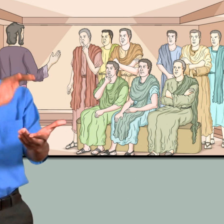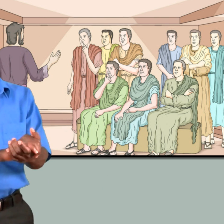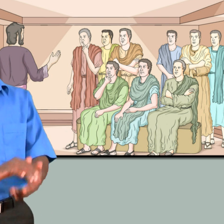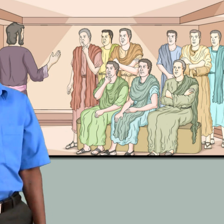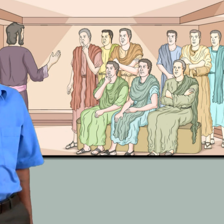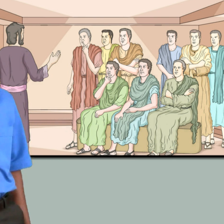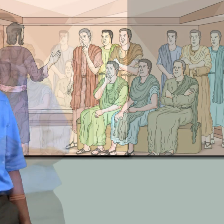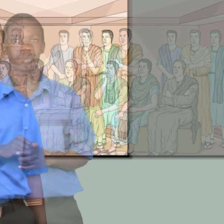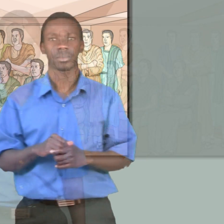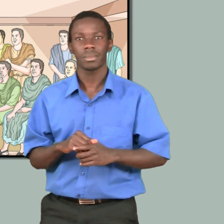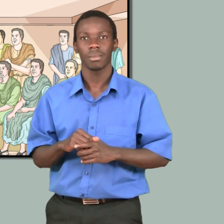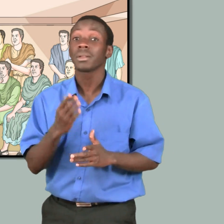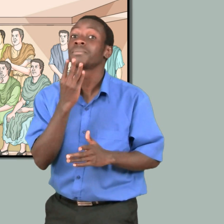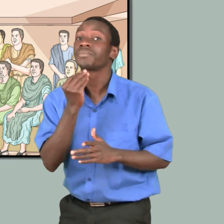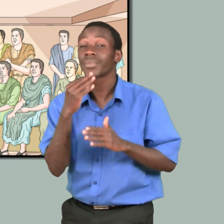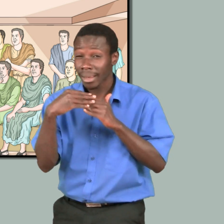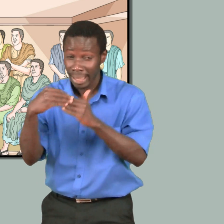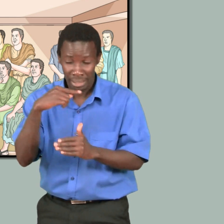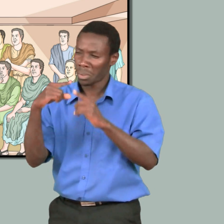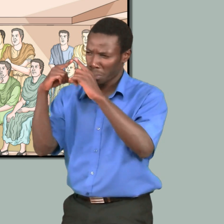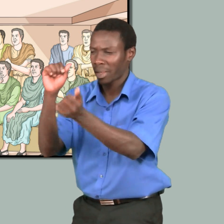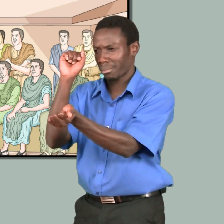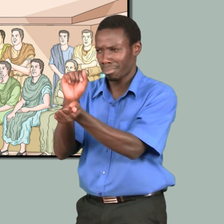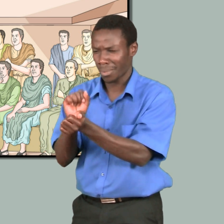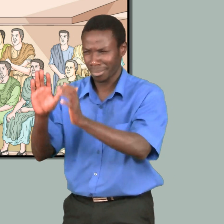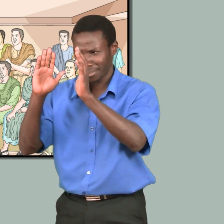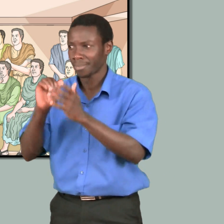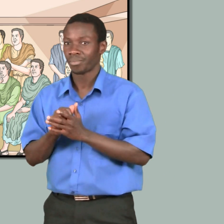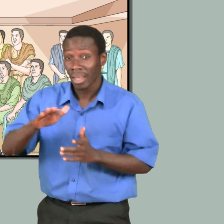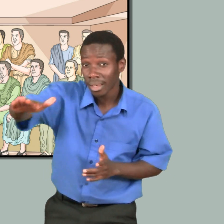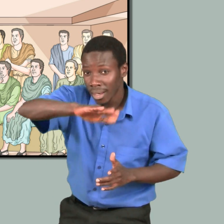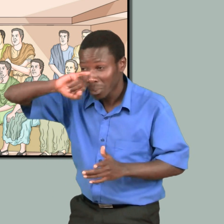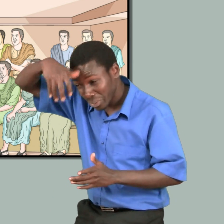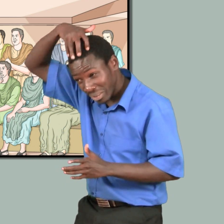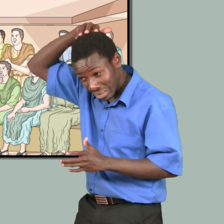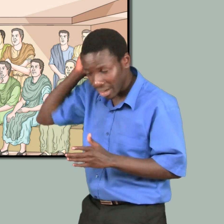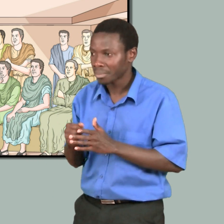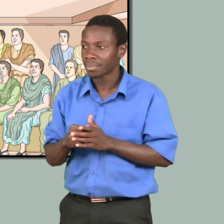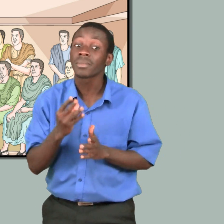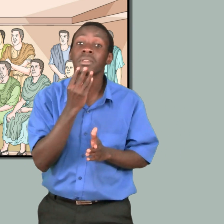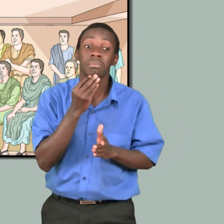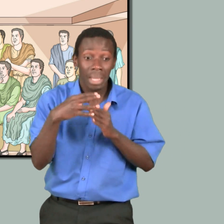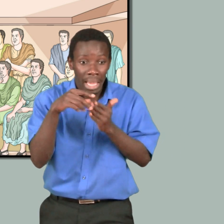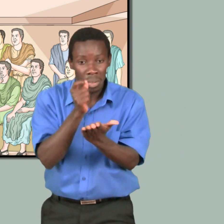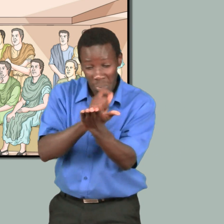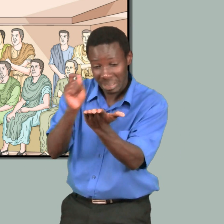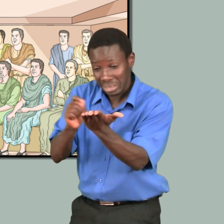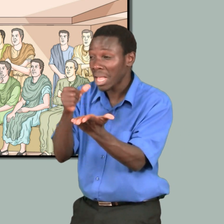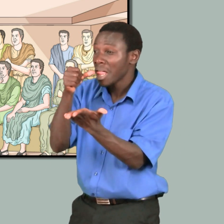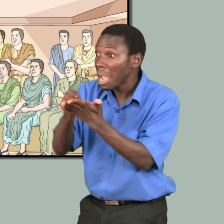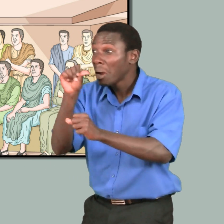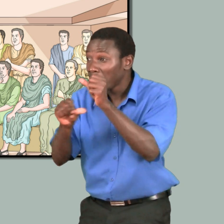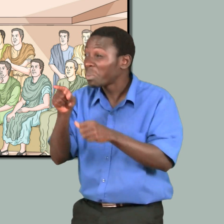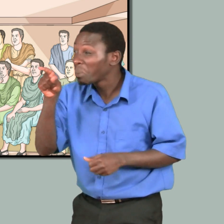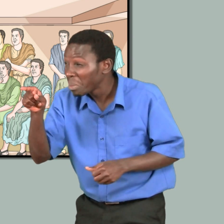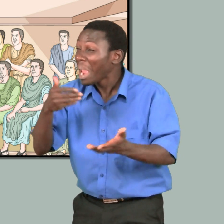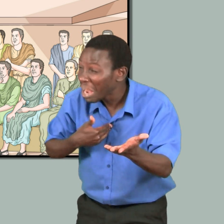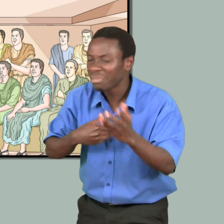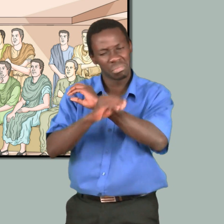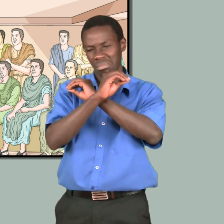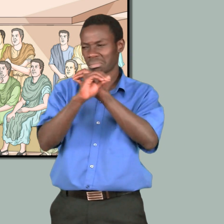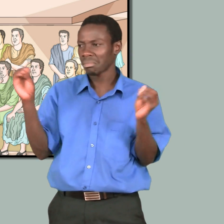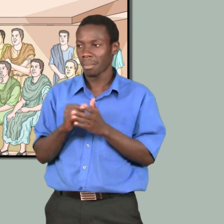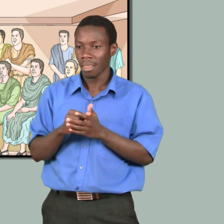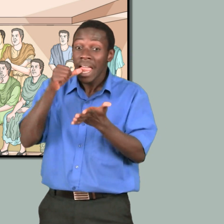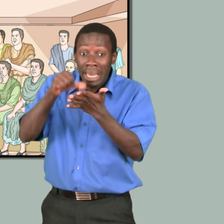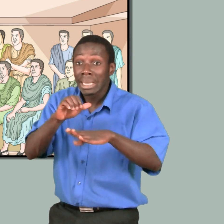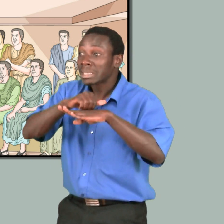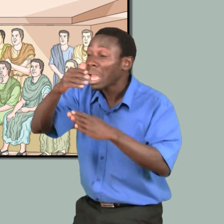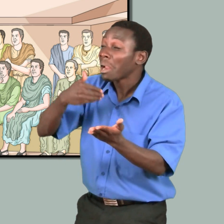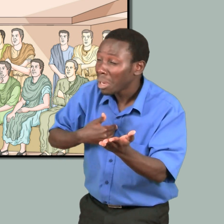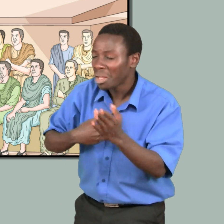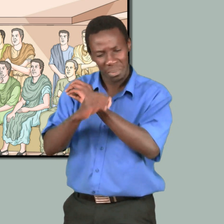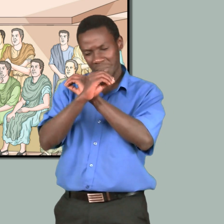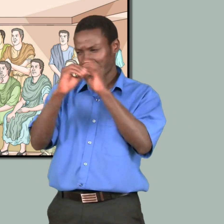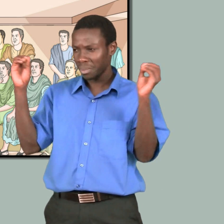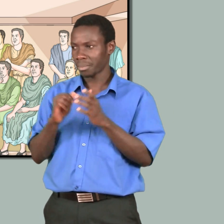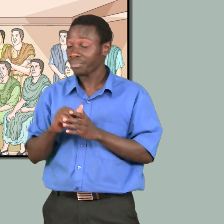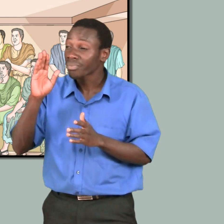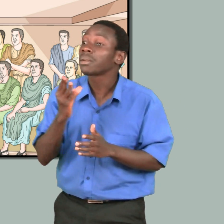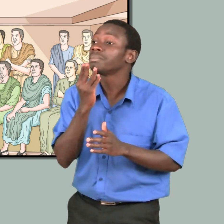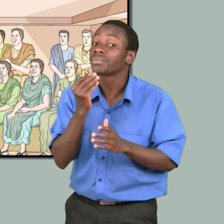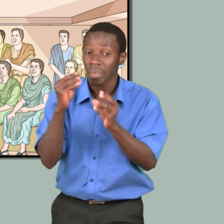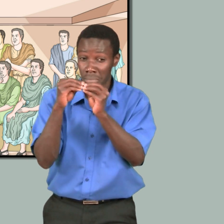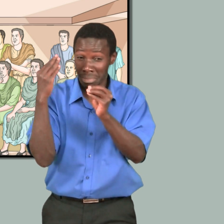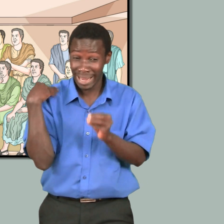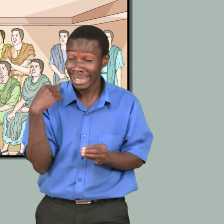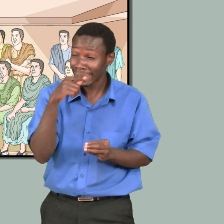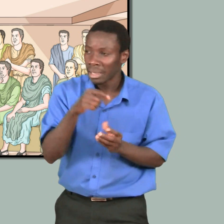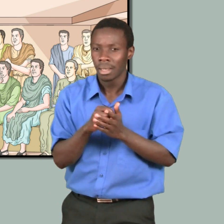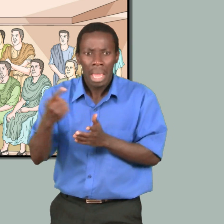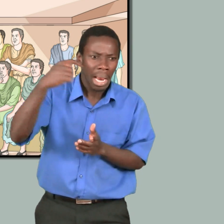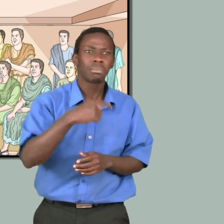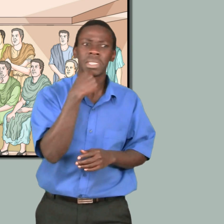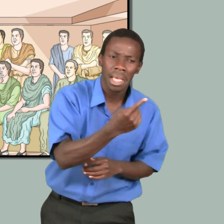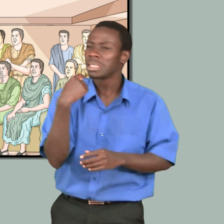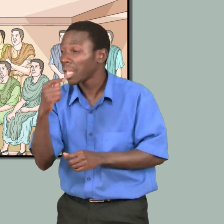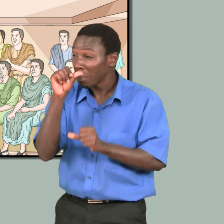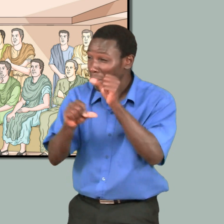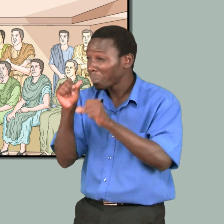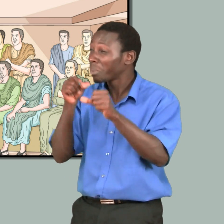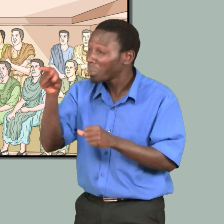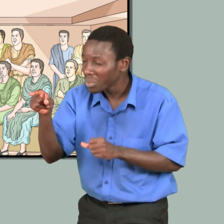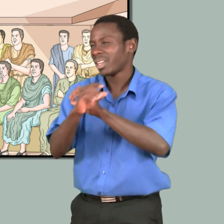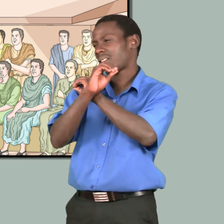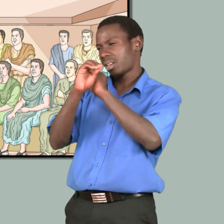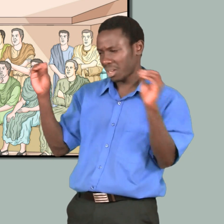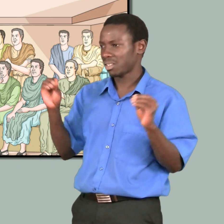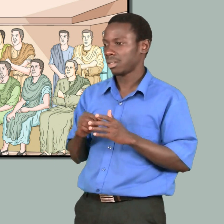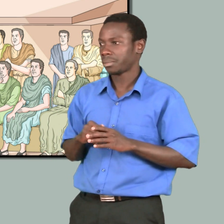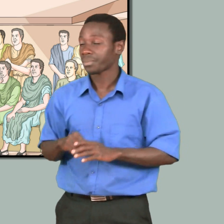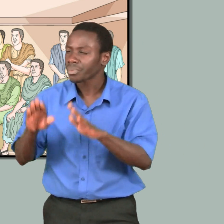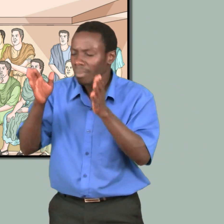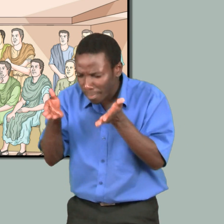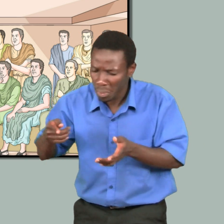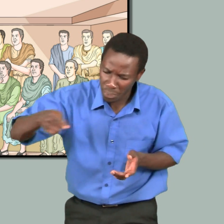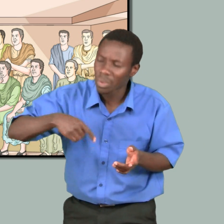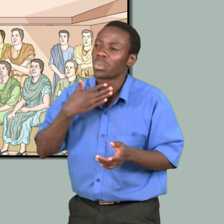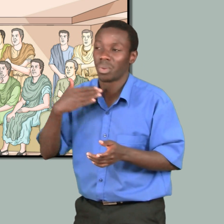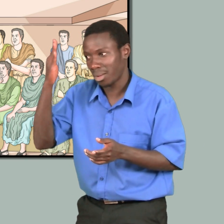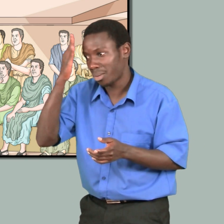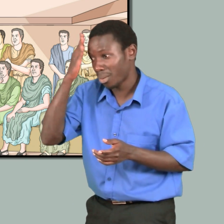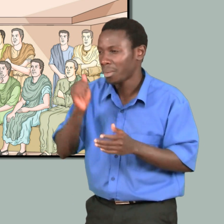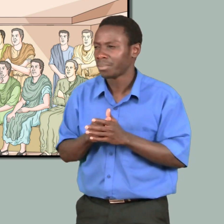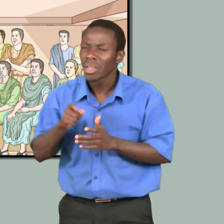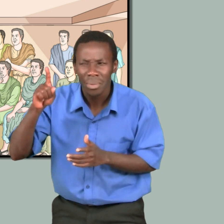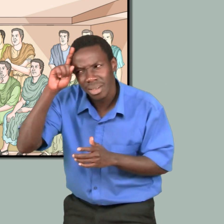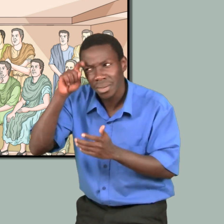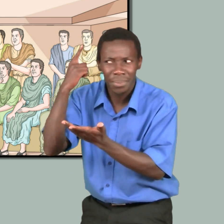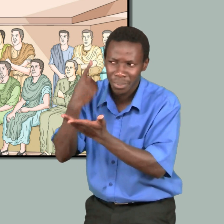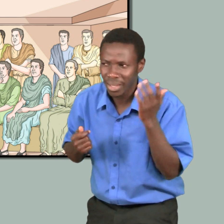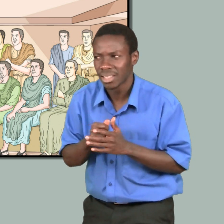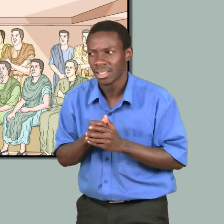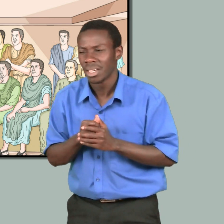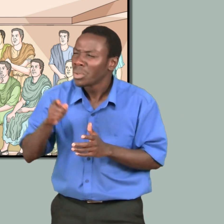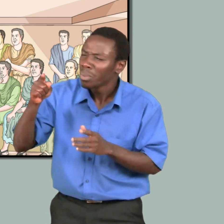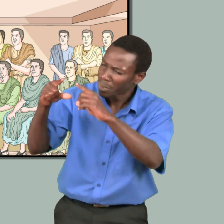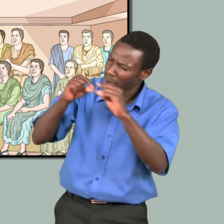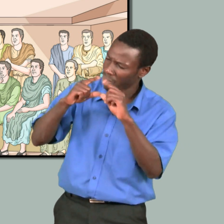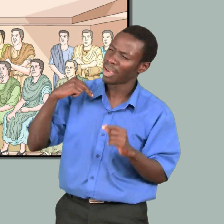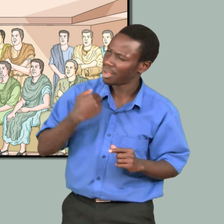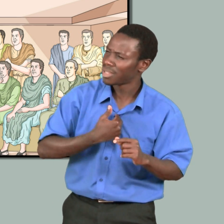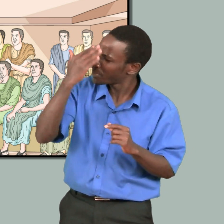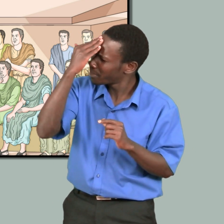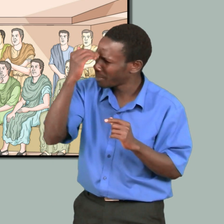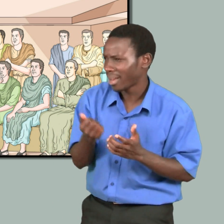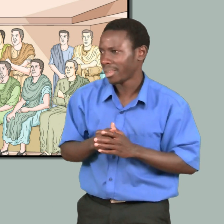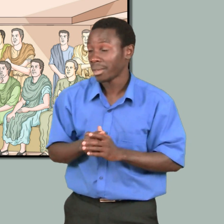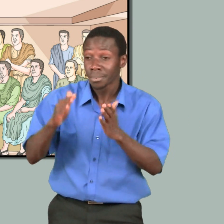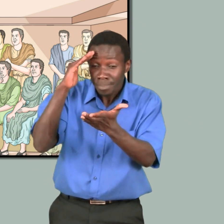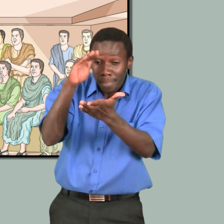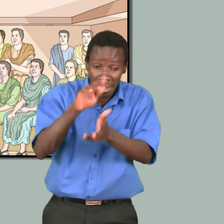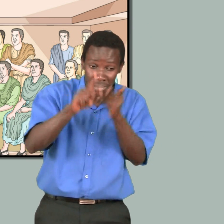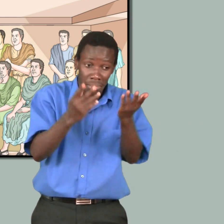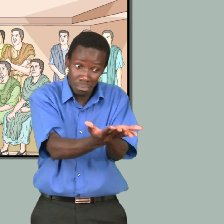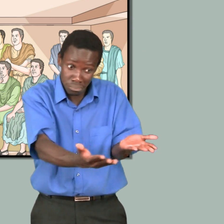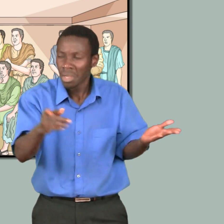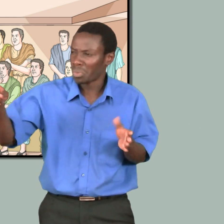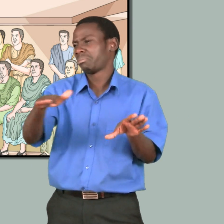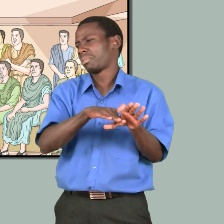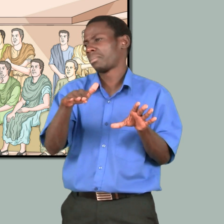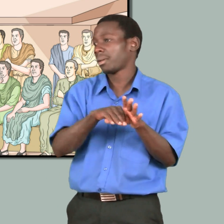The leaders replied, “We have not received any letters about you from Judea, nor have any of the brothers from there reported or even mentioned anything bad about you.